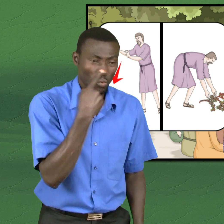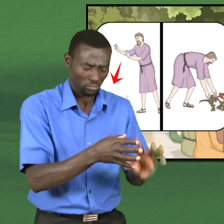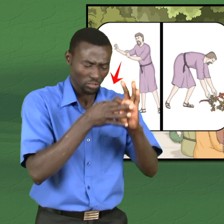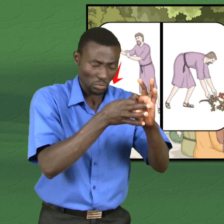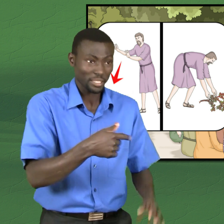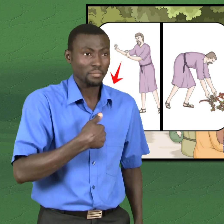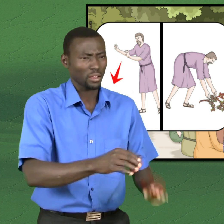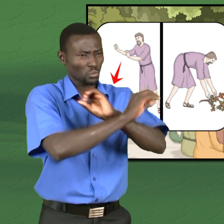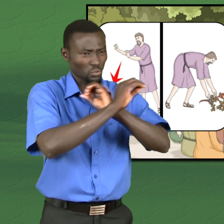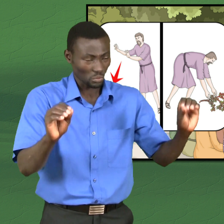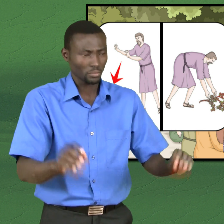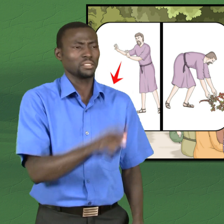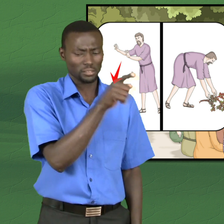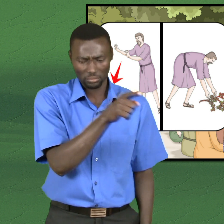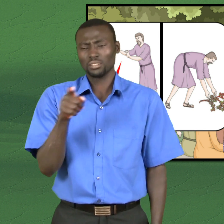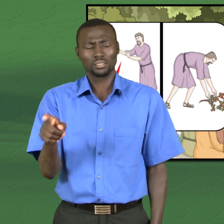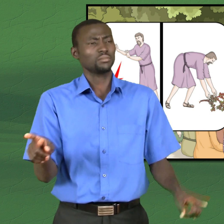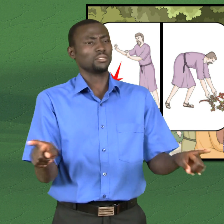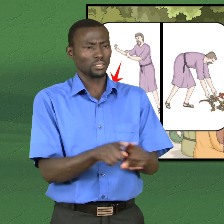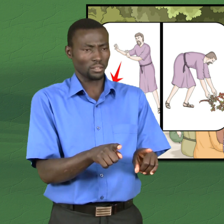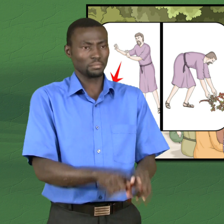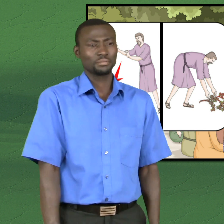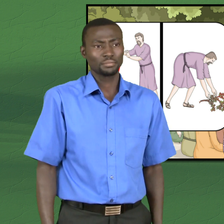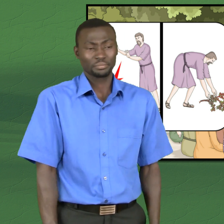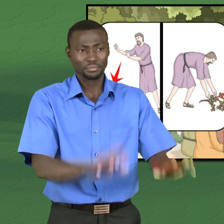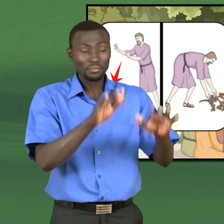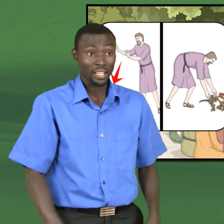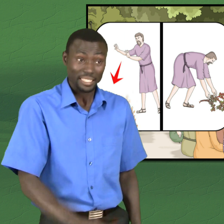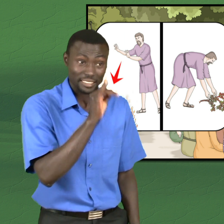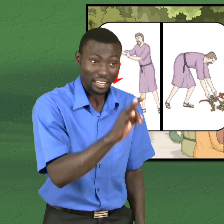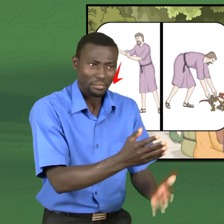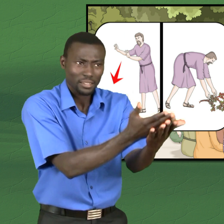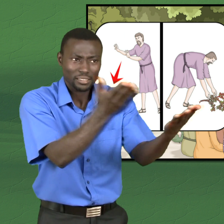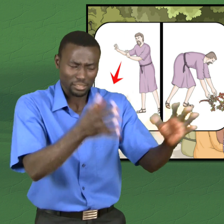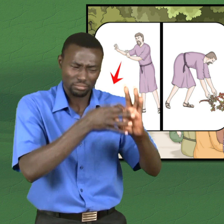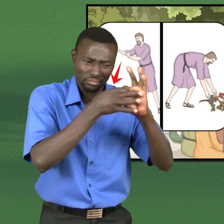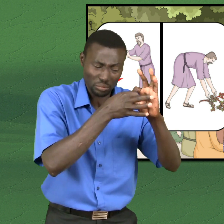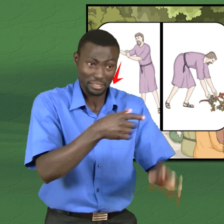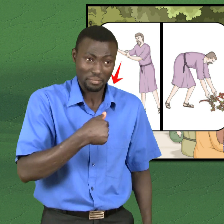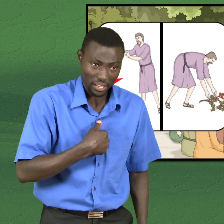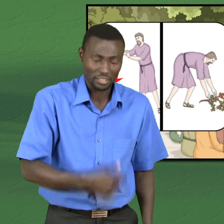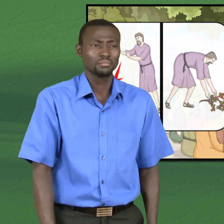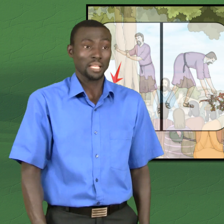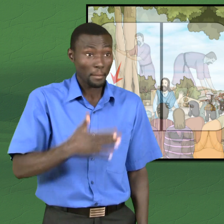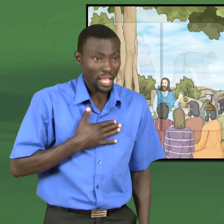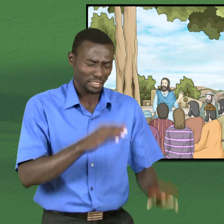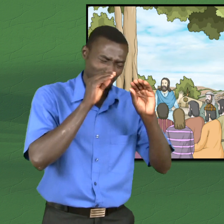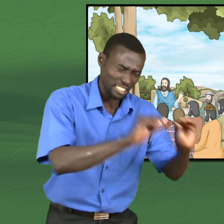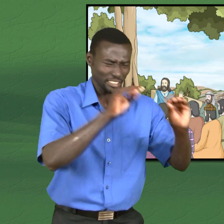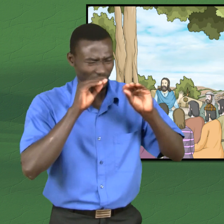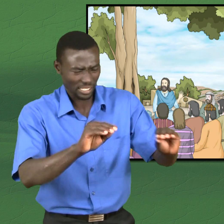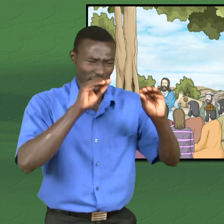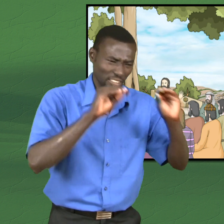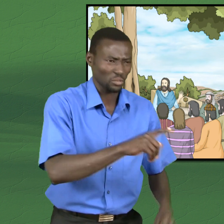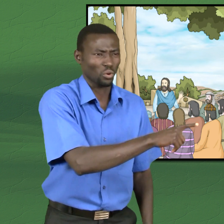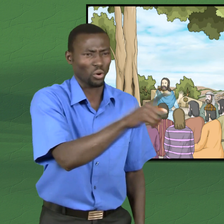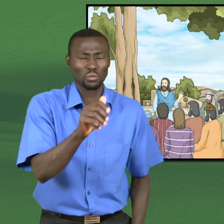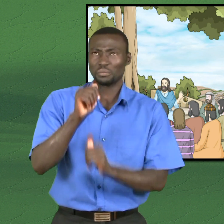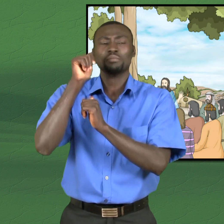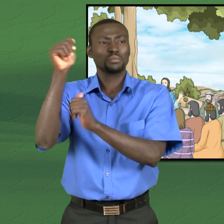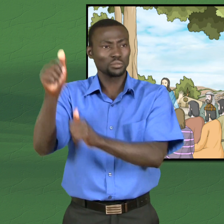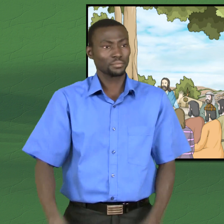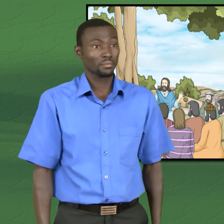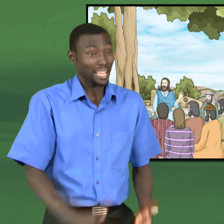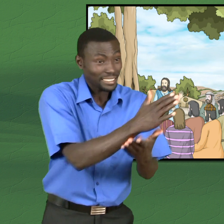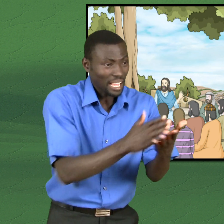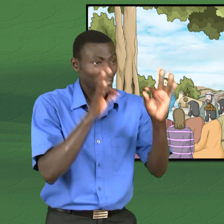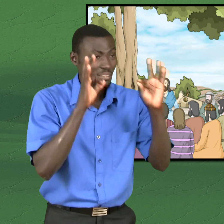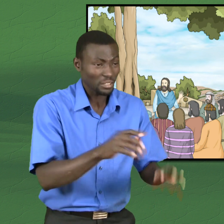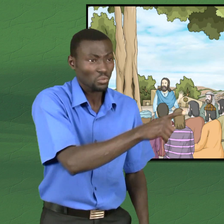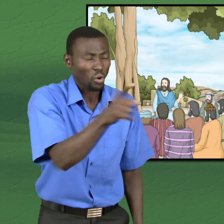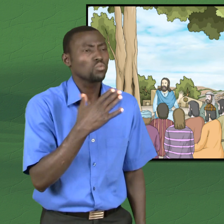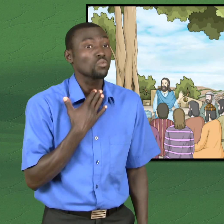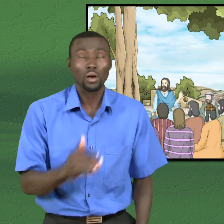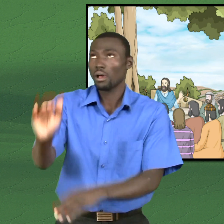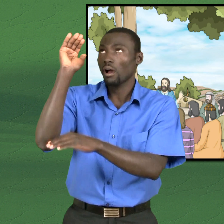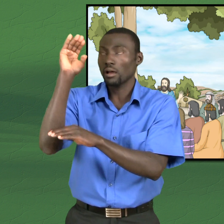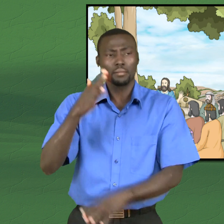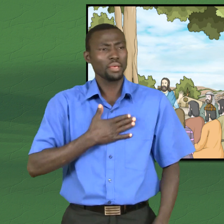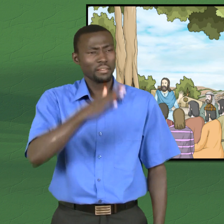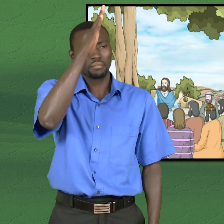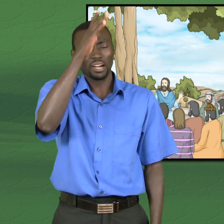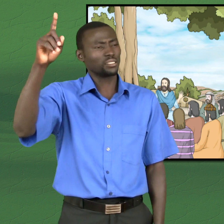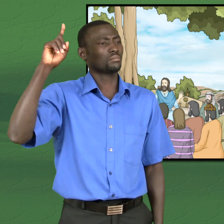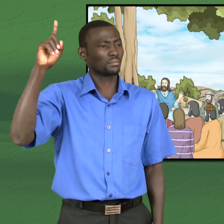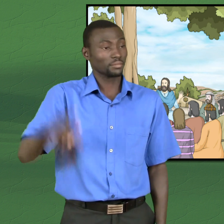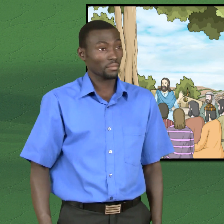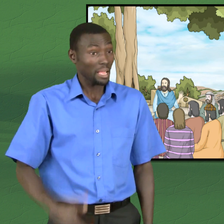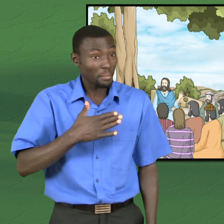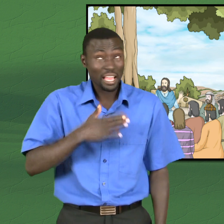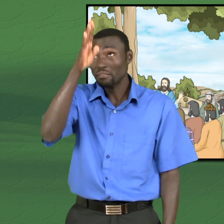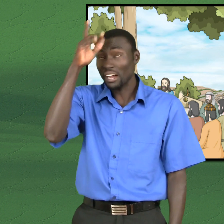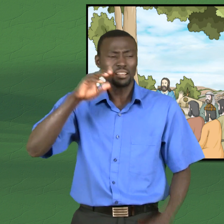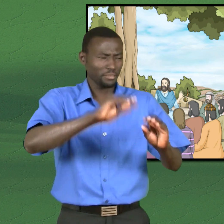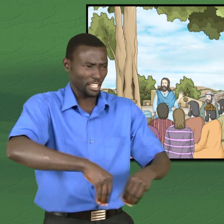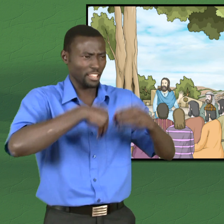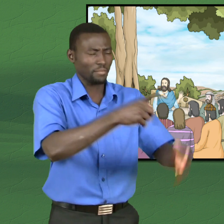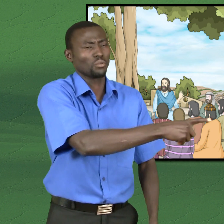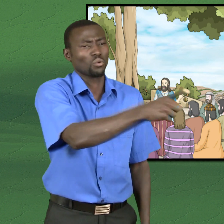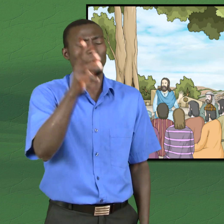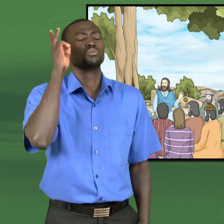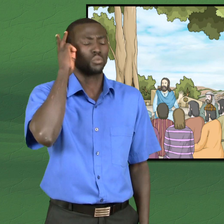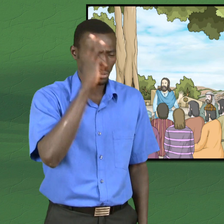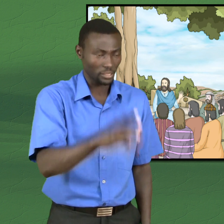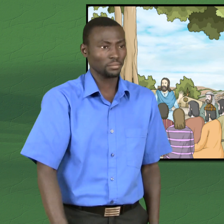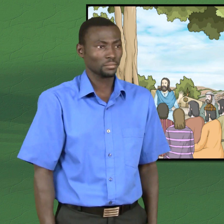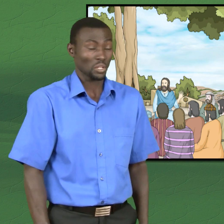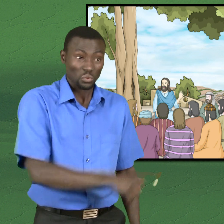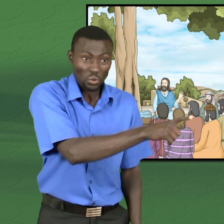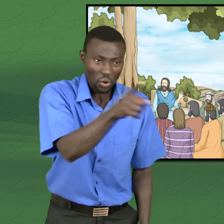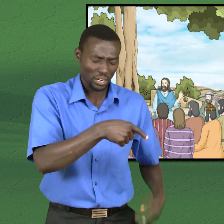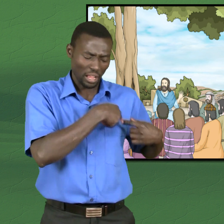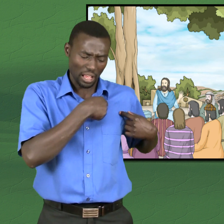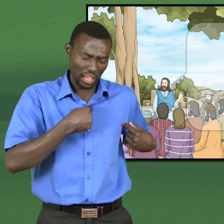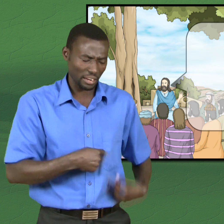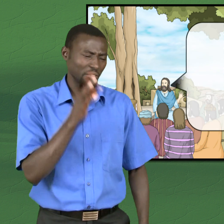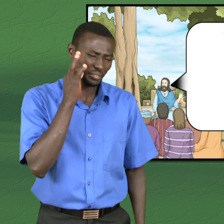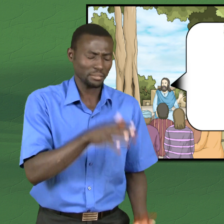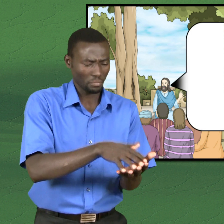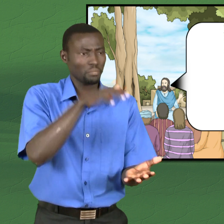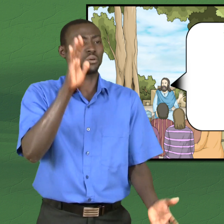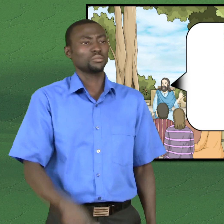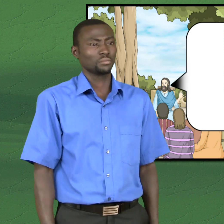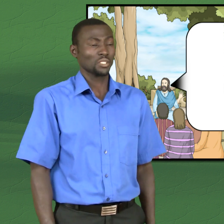If you remain in Me and My words remain in you, ask whatever you wish, and it will be done for you.